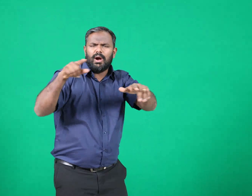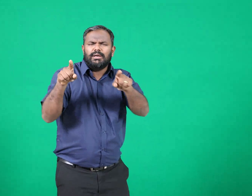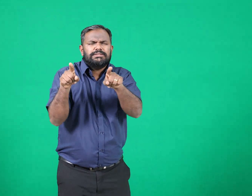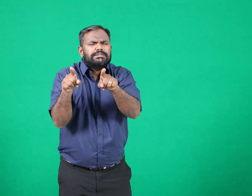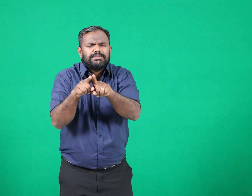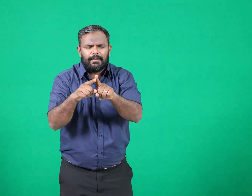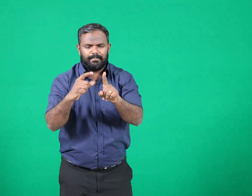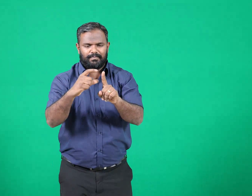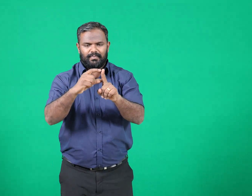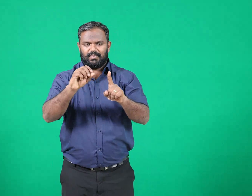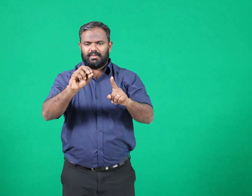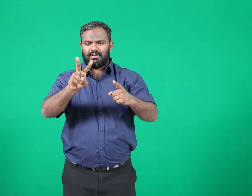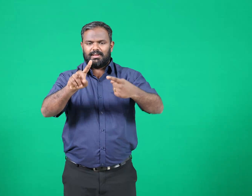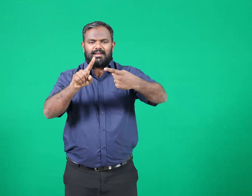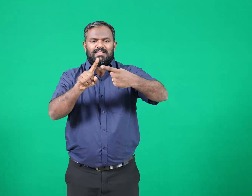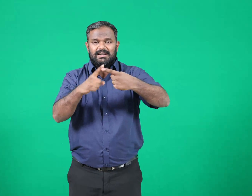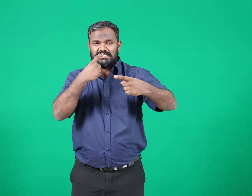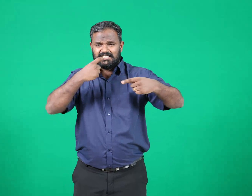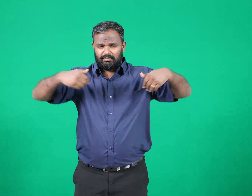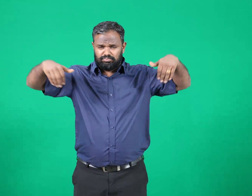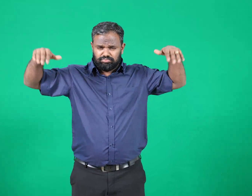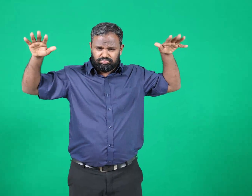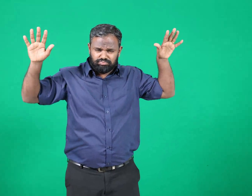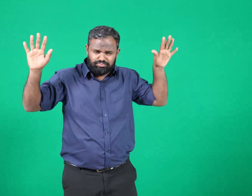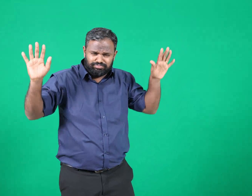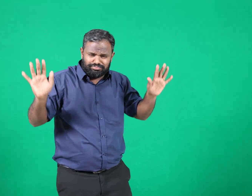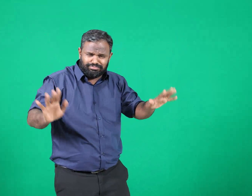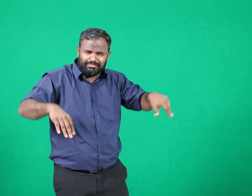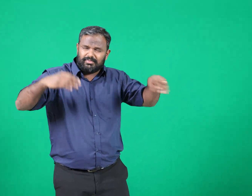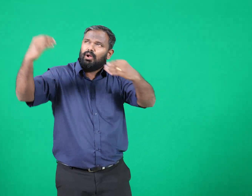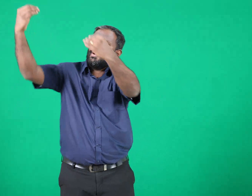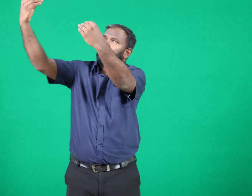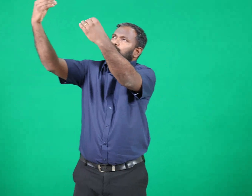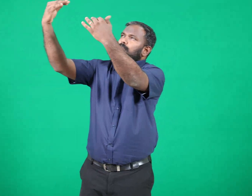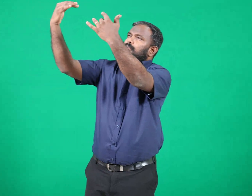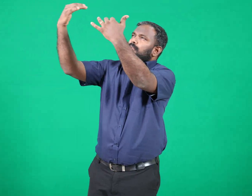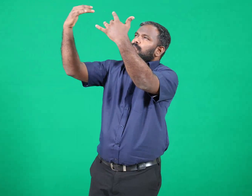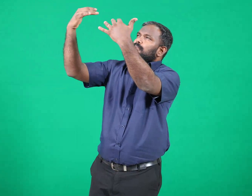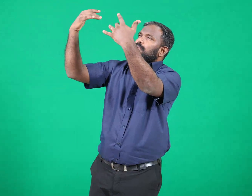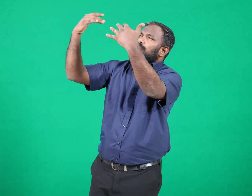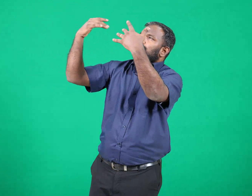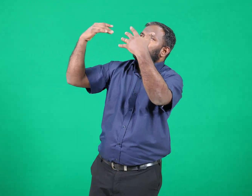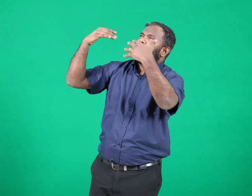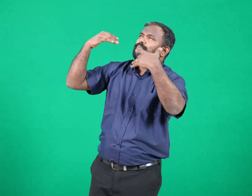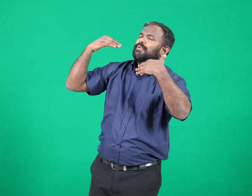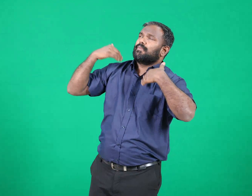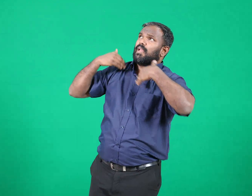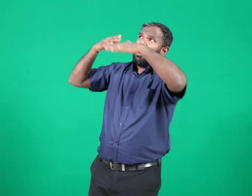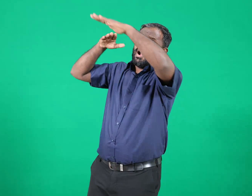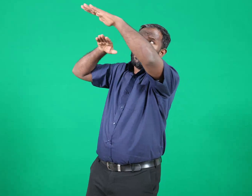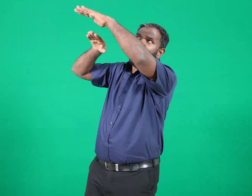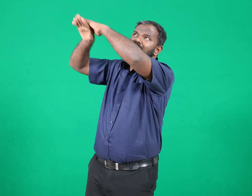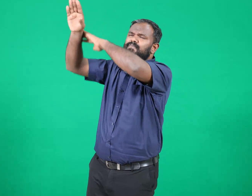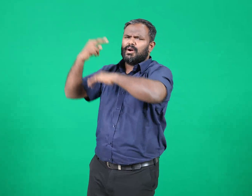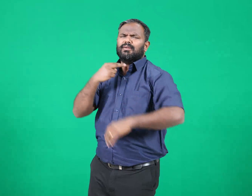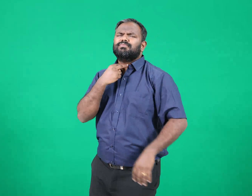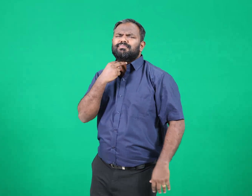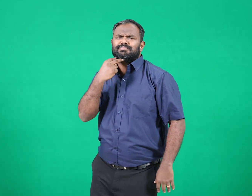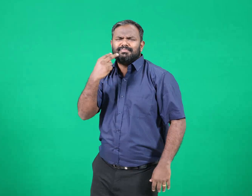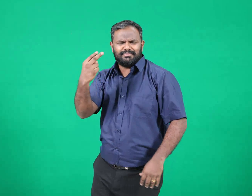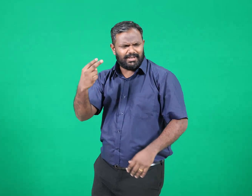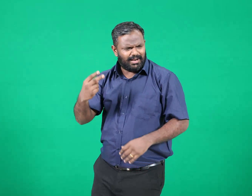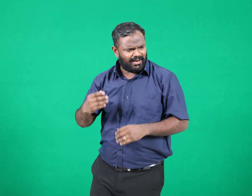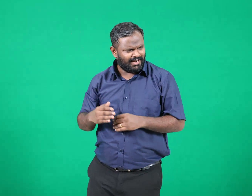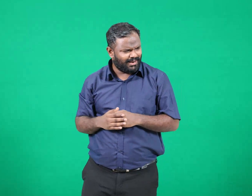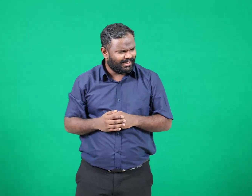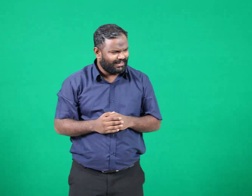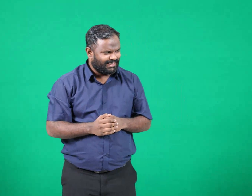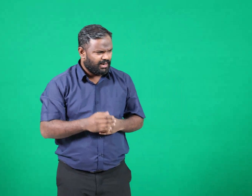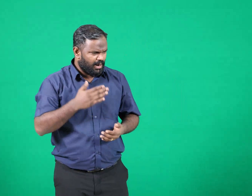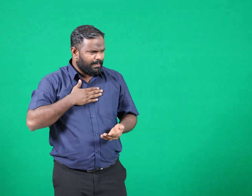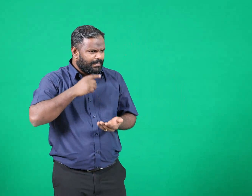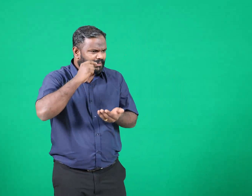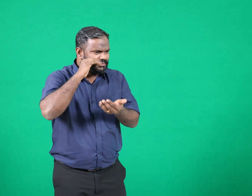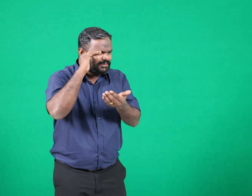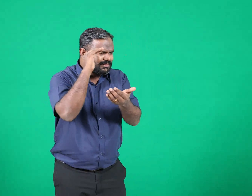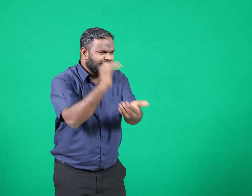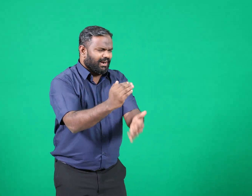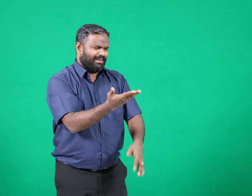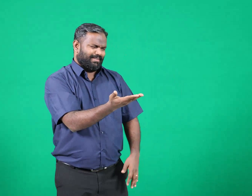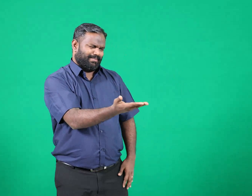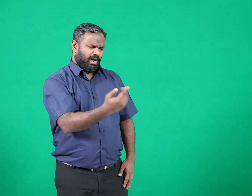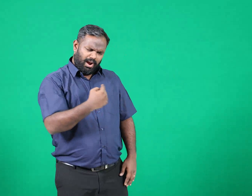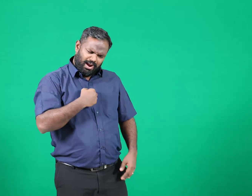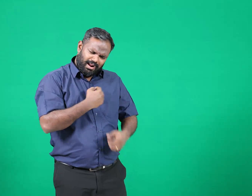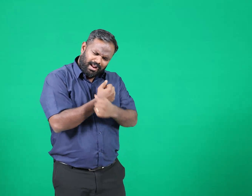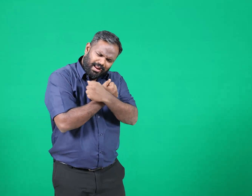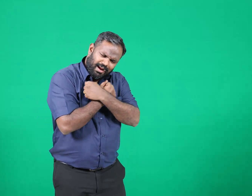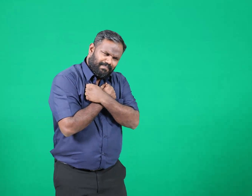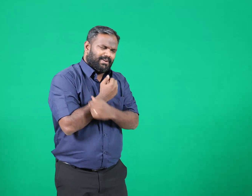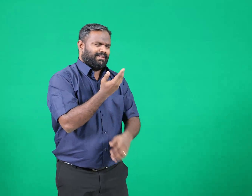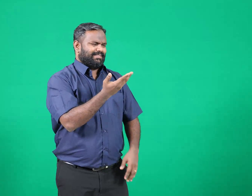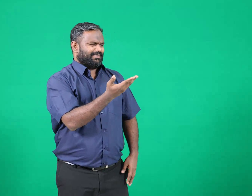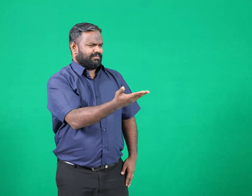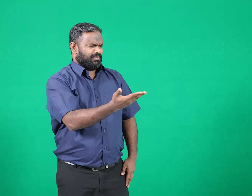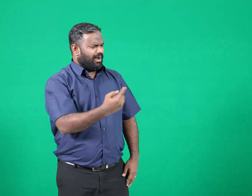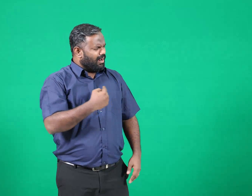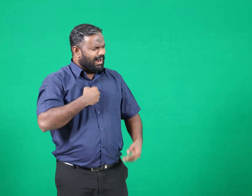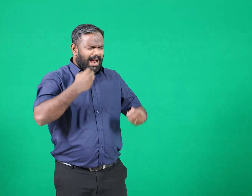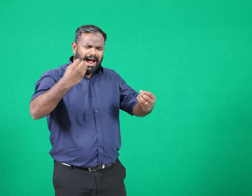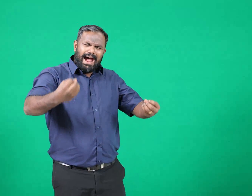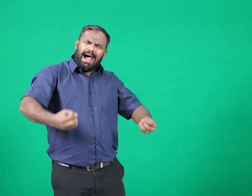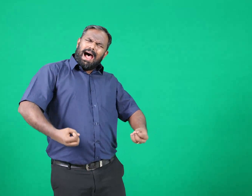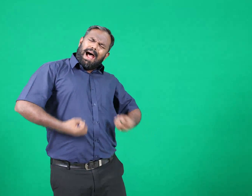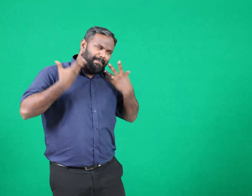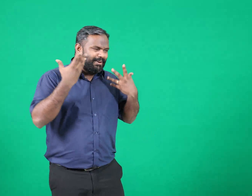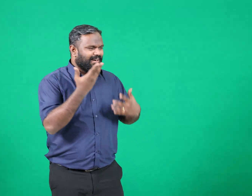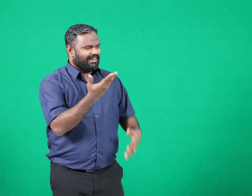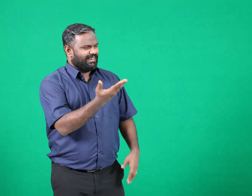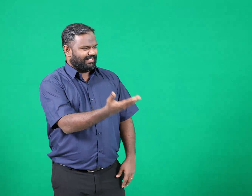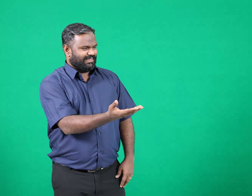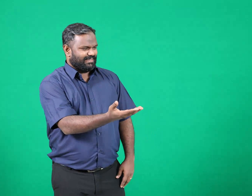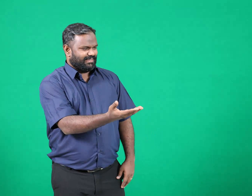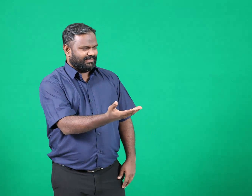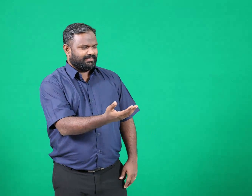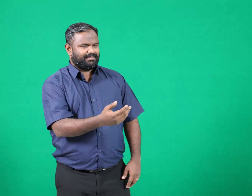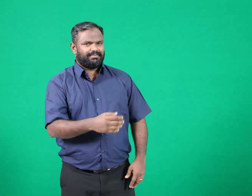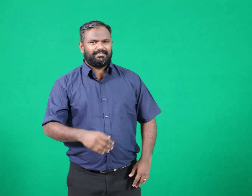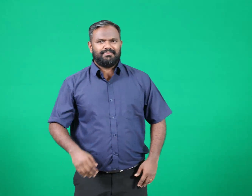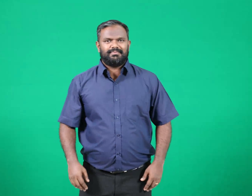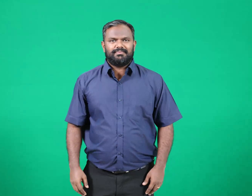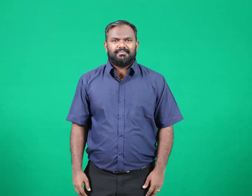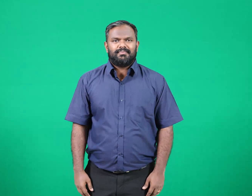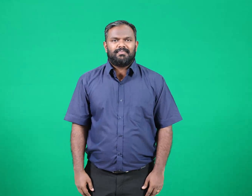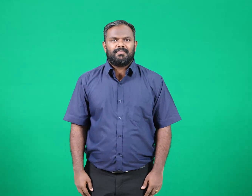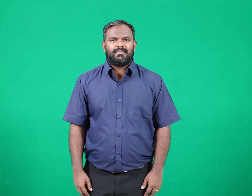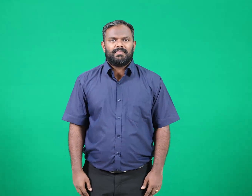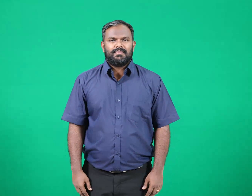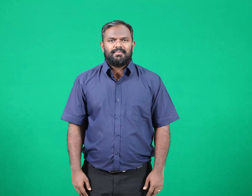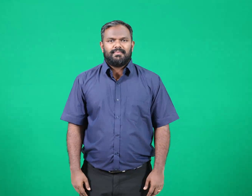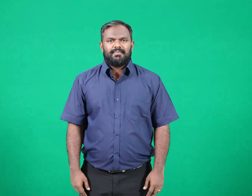And a voice came from heaven: "You are My beloved Son; in You I am well pleased."